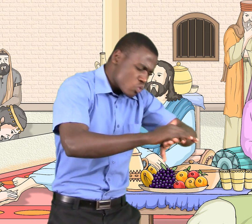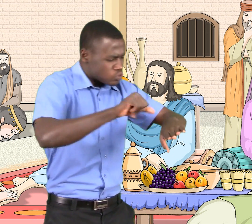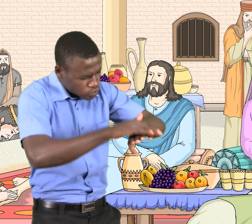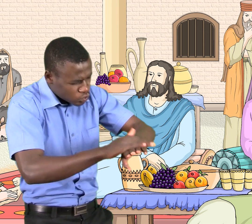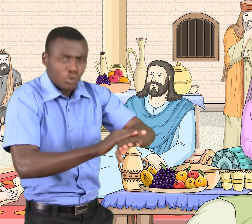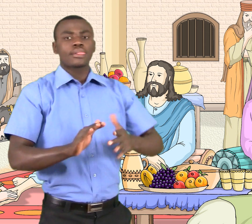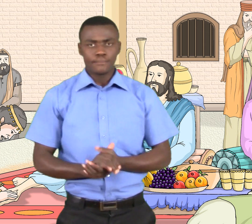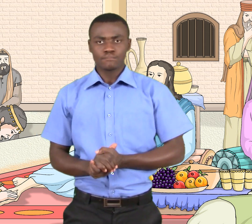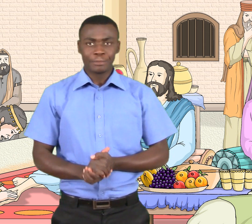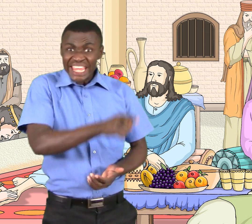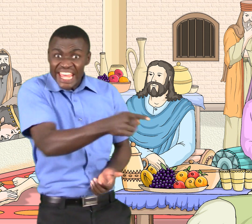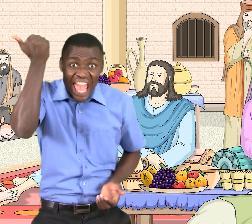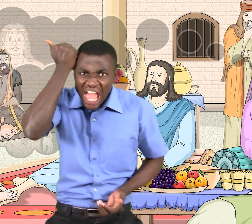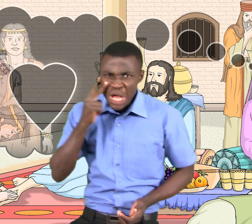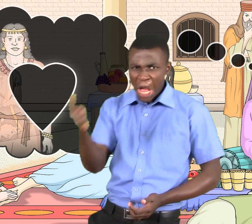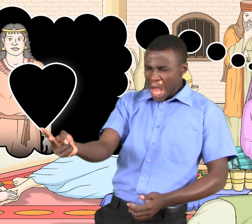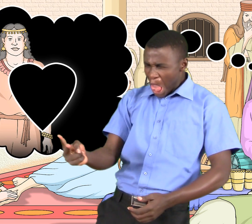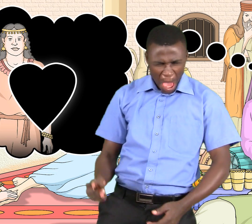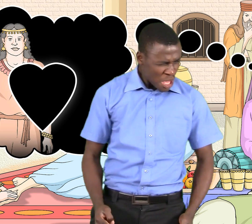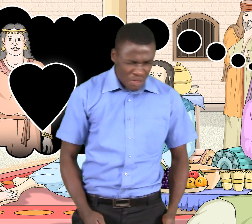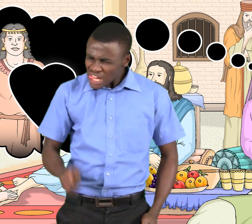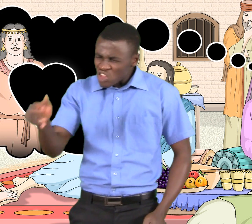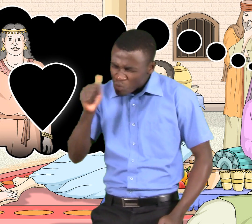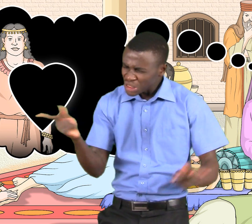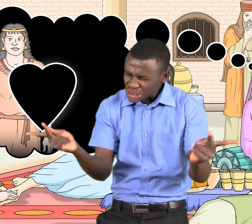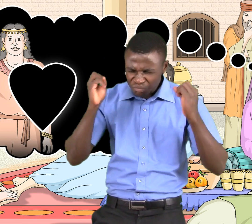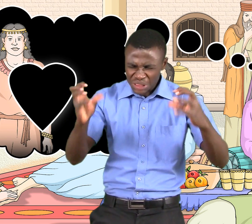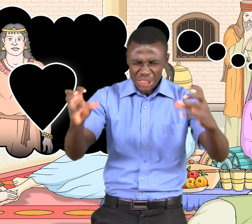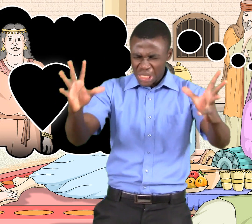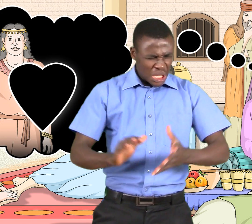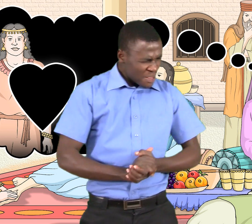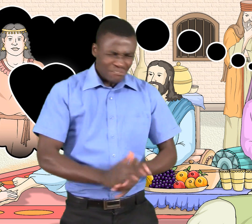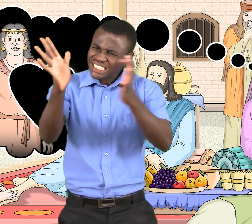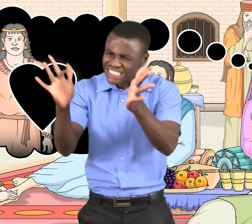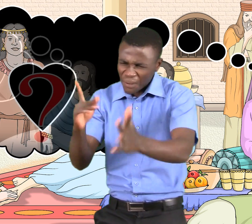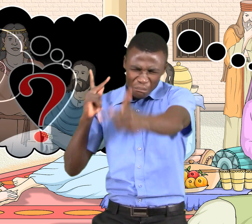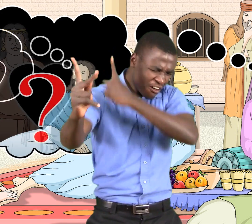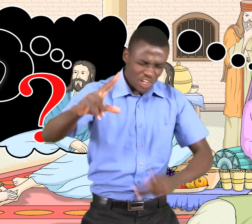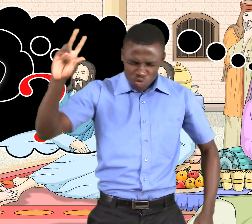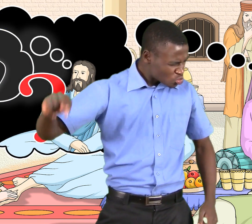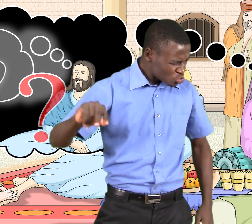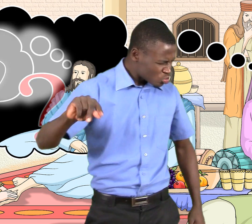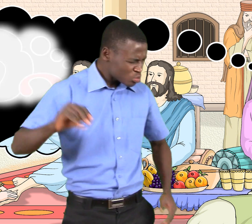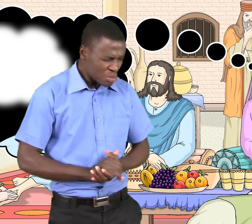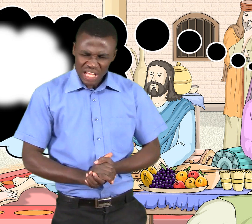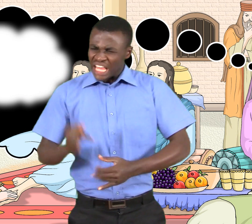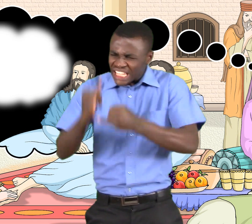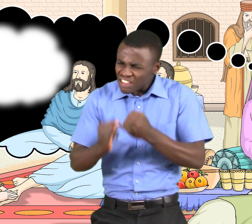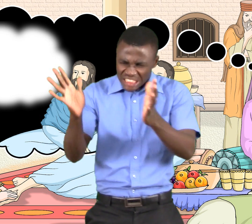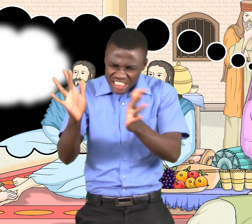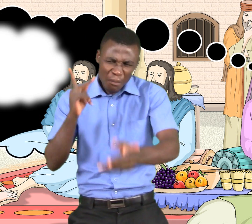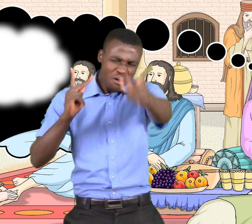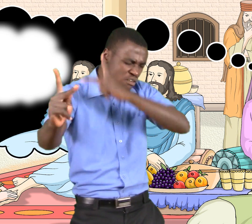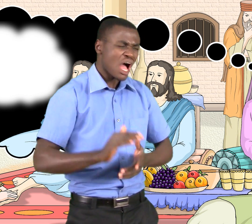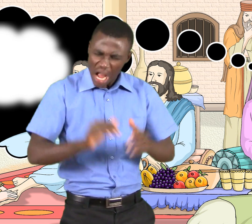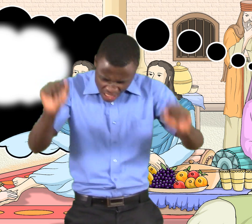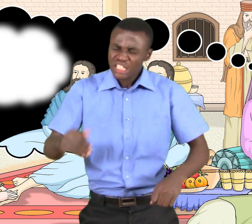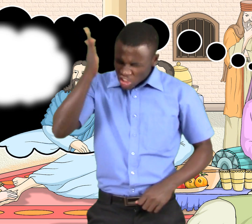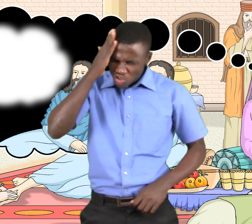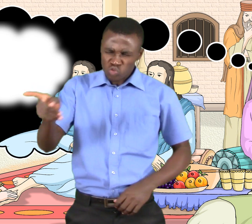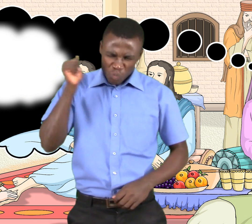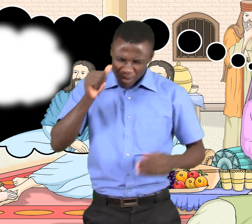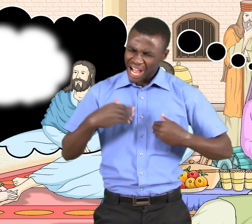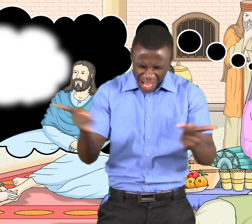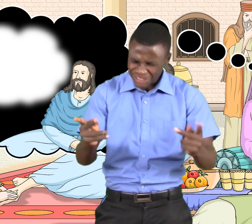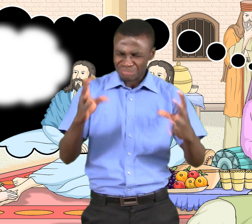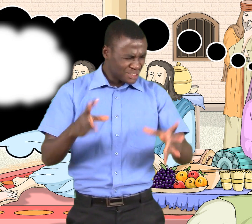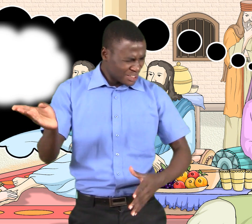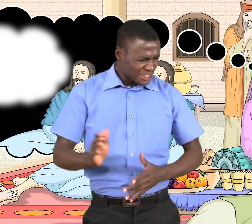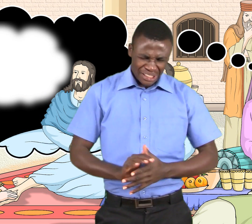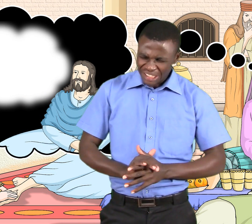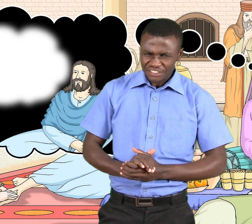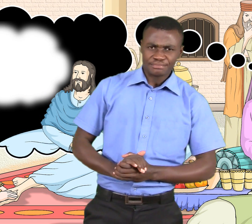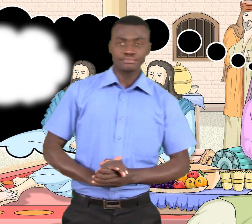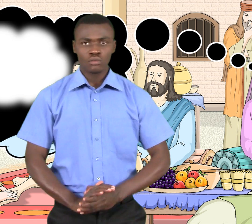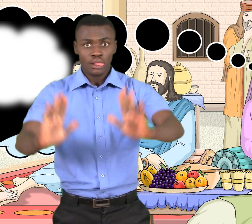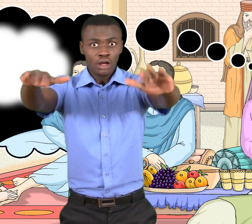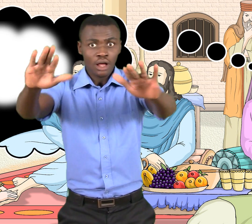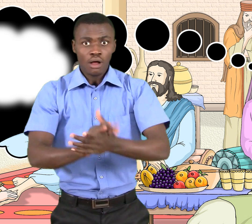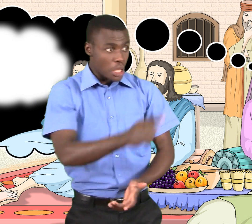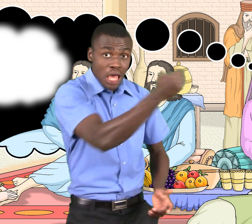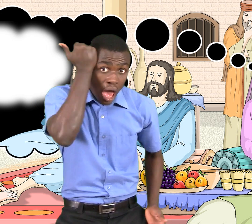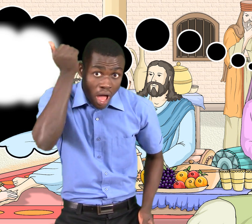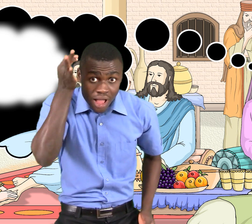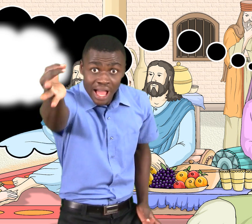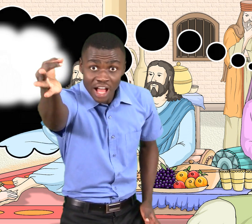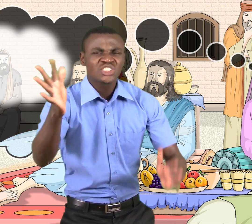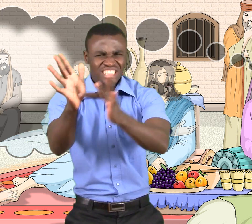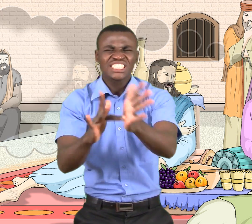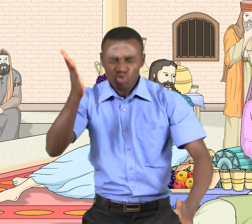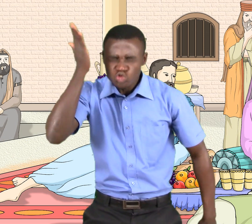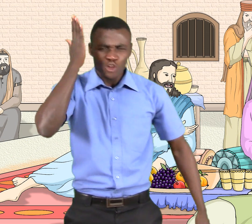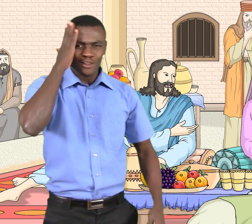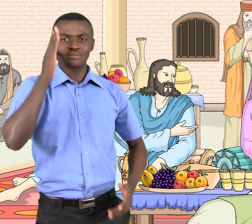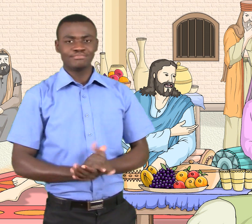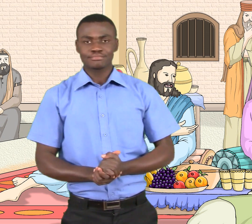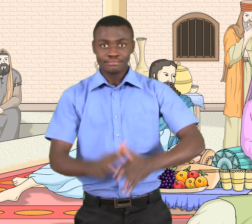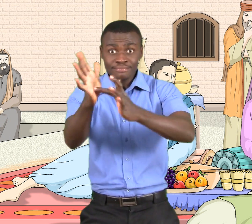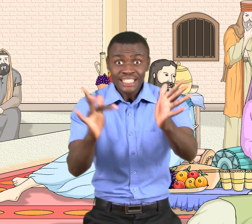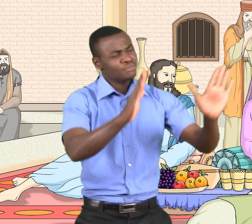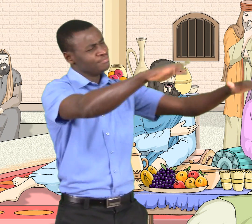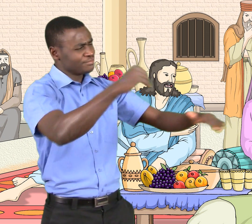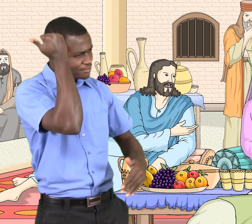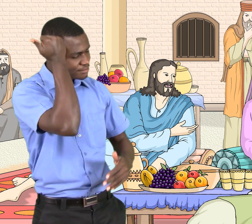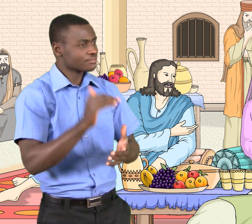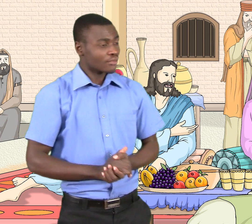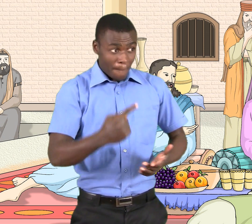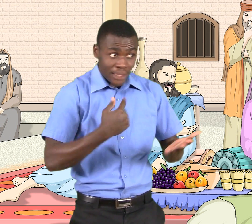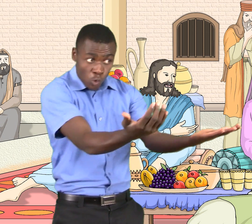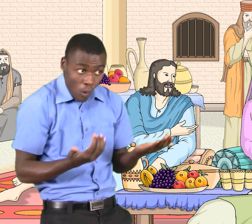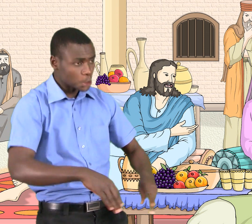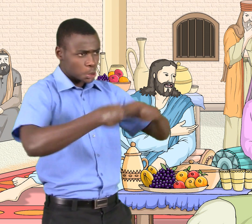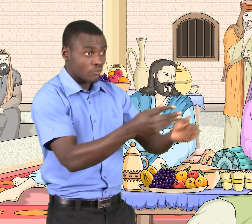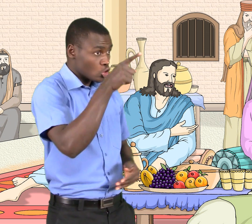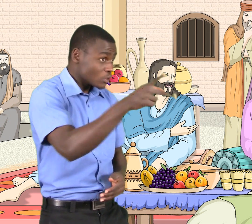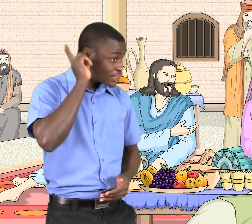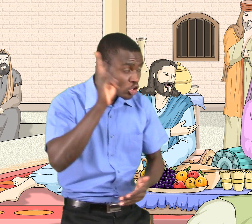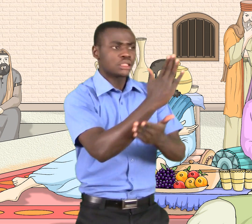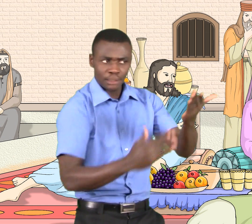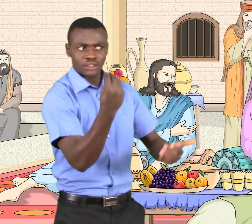When the Pharisee who had invited Jesus saw this, he said to himself, “If this man were a prophet, He would know who this is and what kind of woman is touching Him—for she is a sinner!”